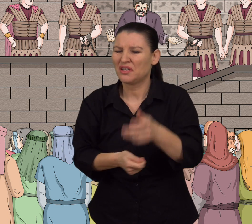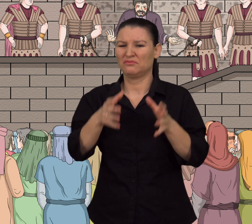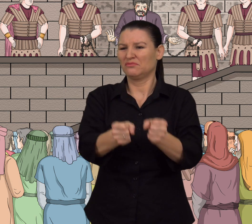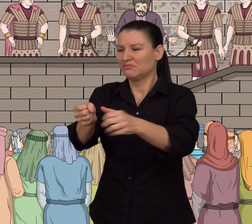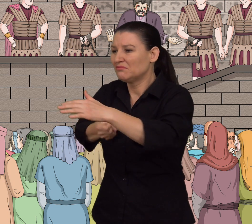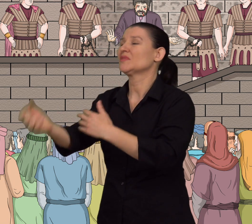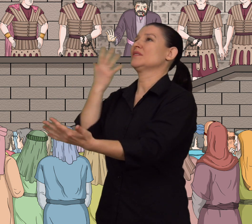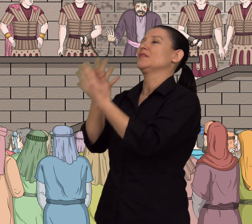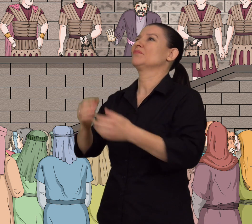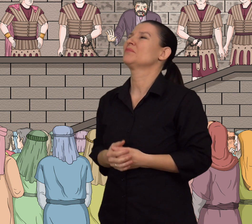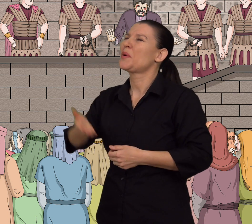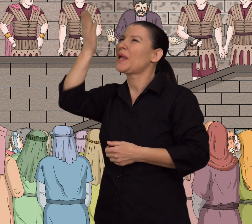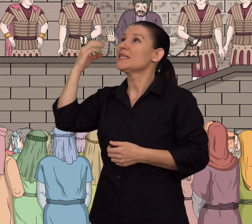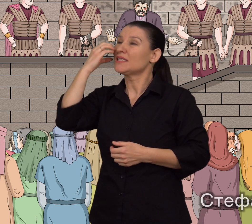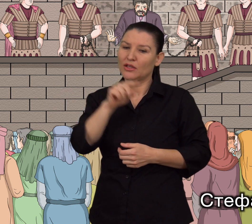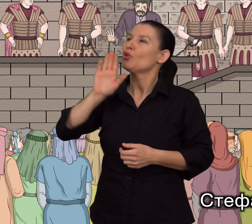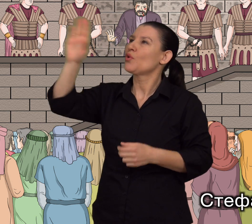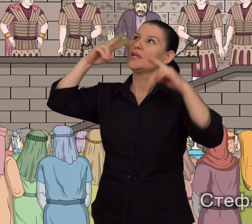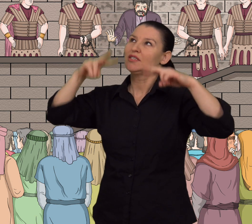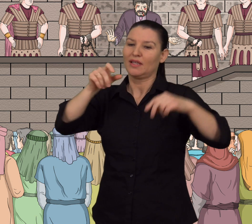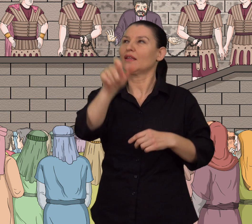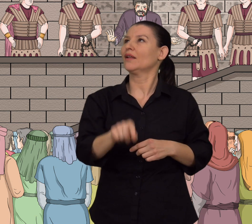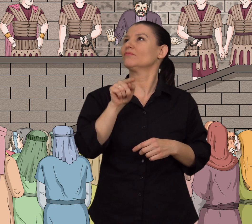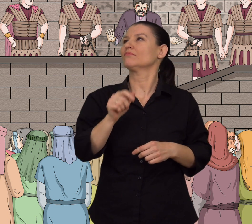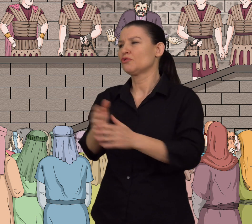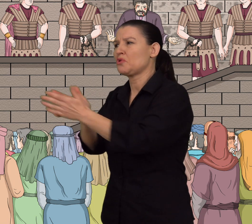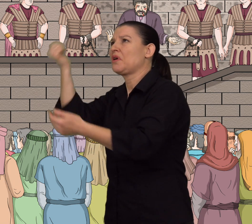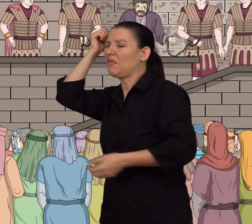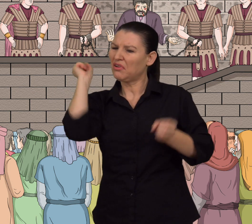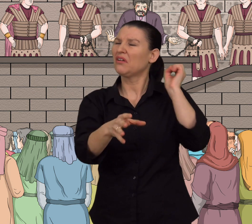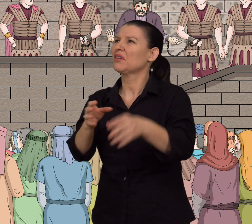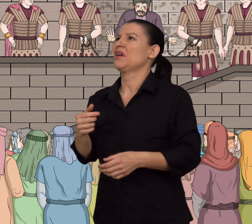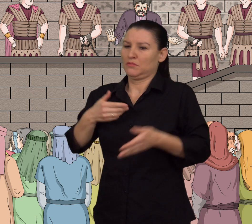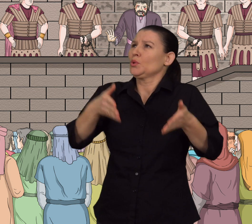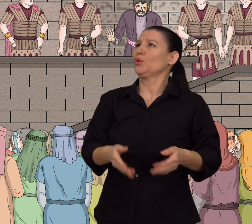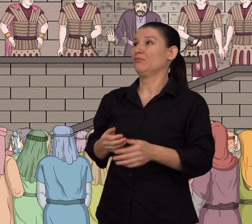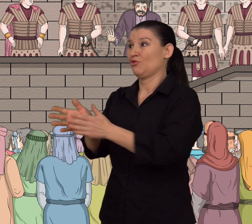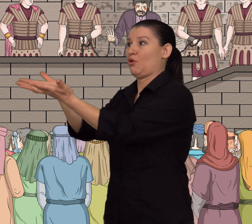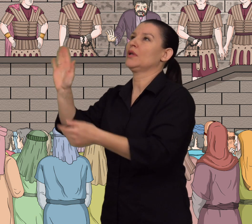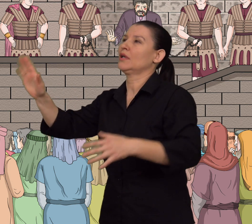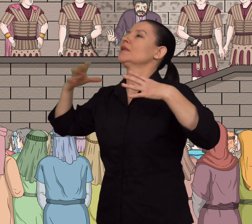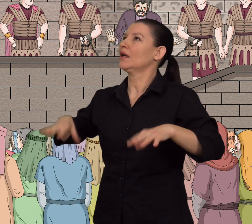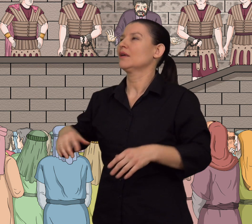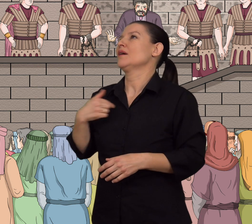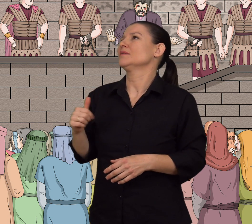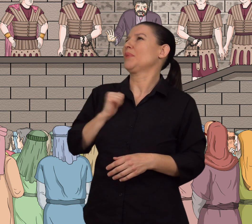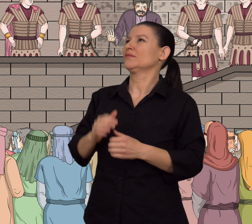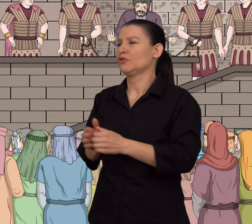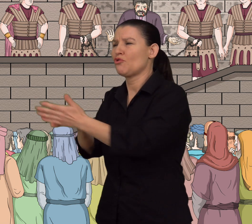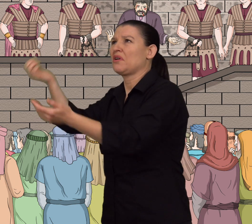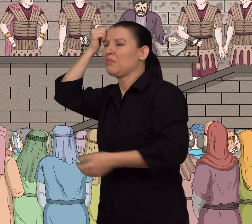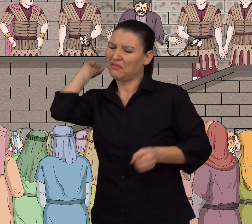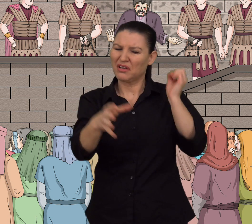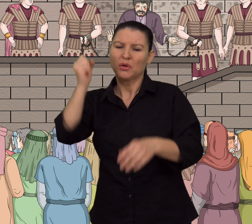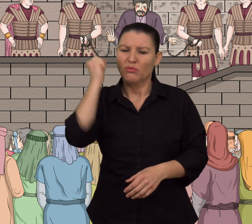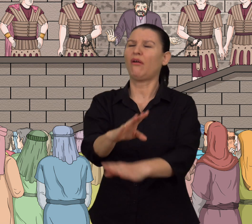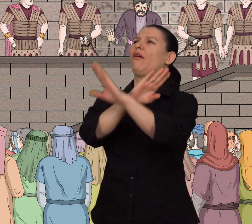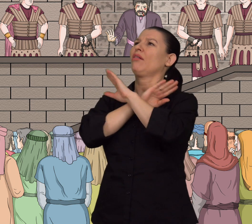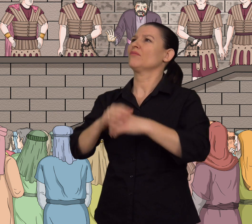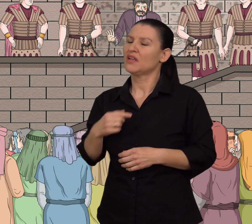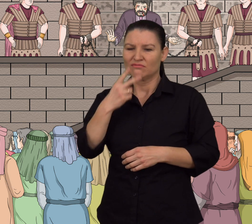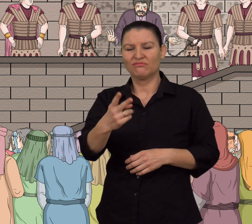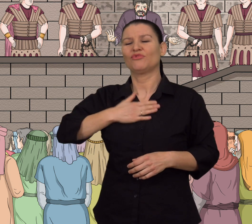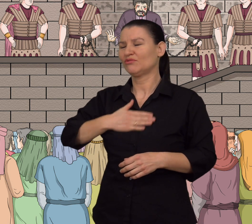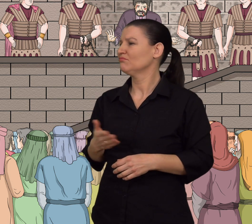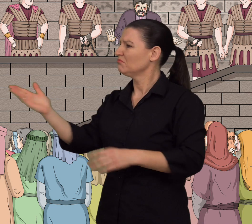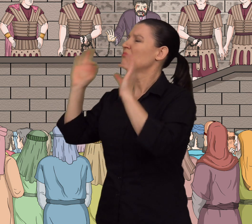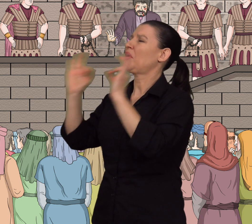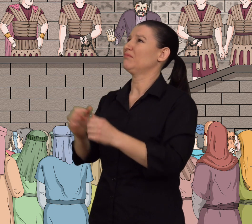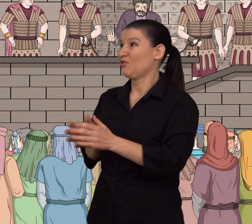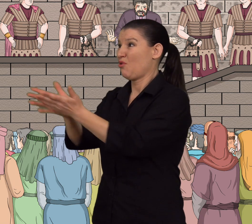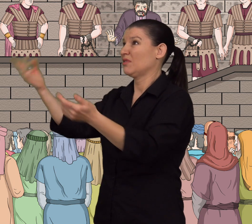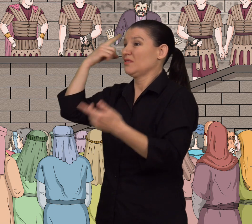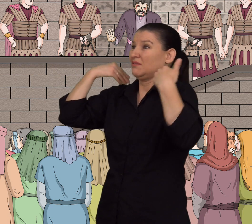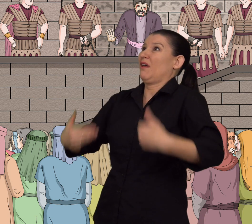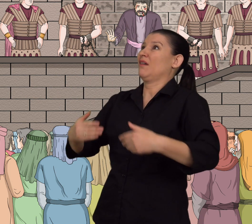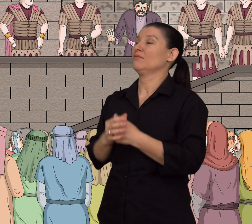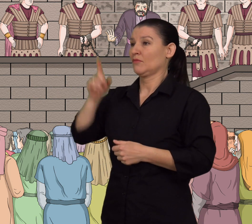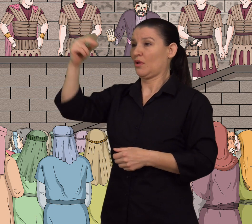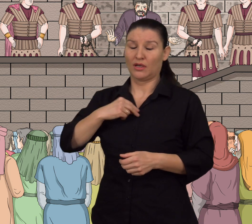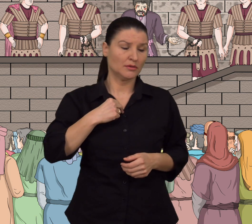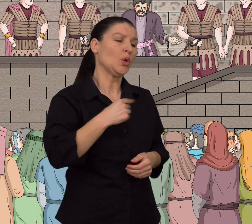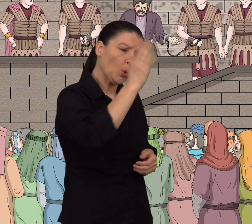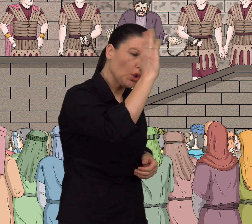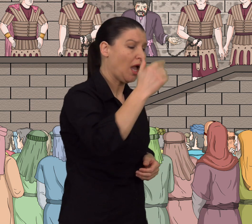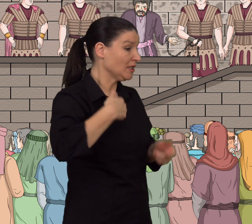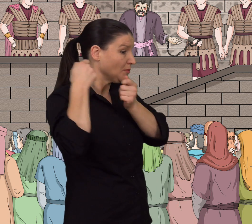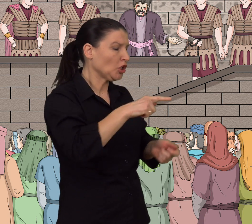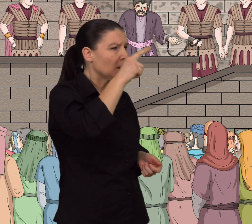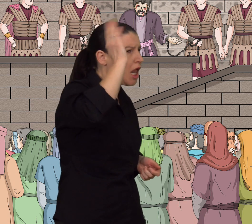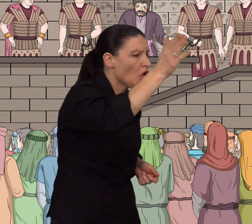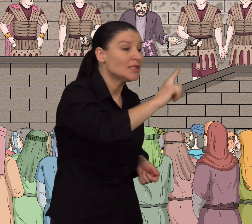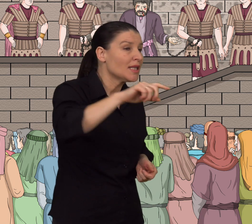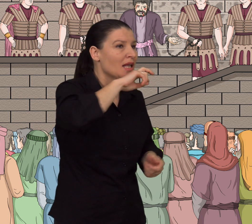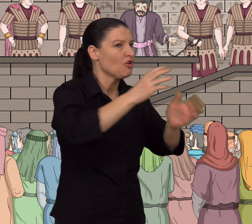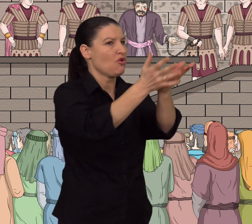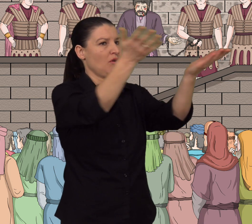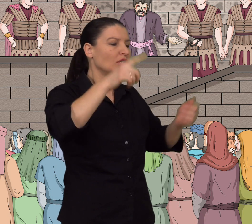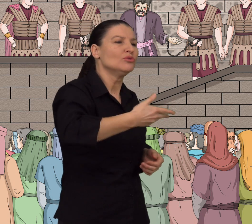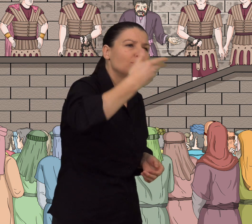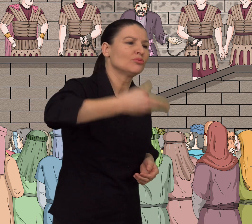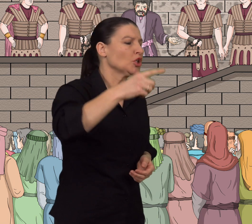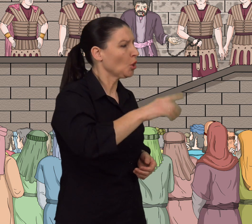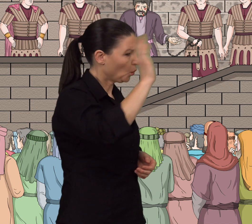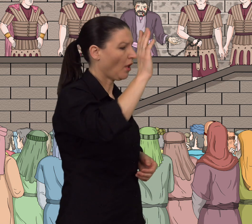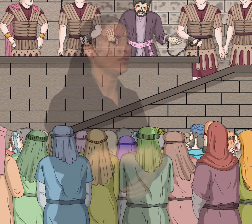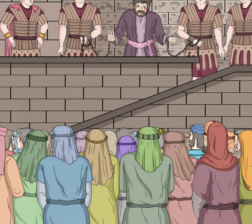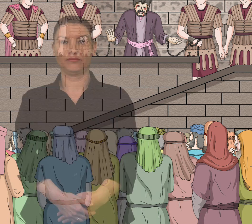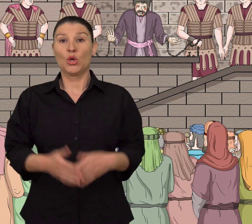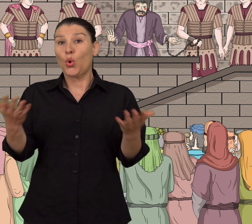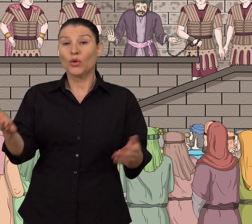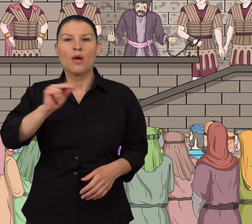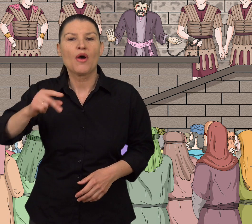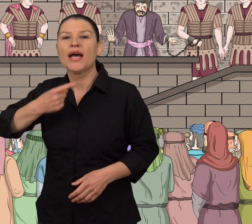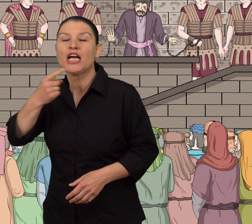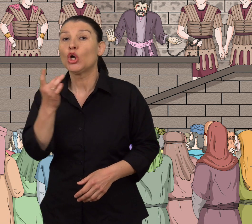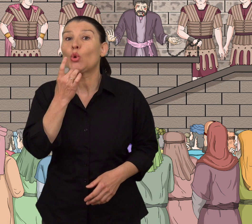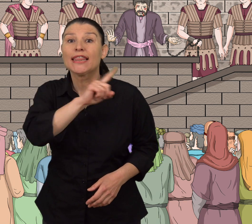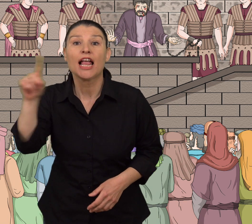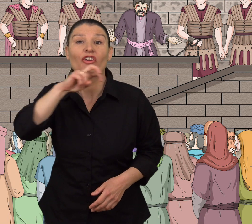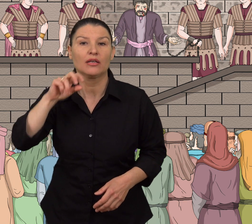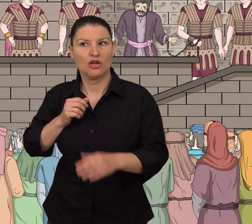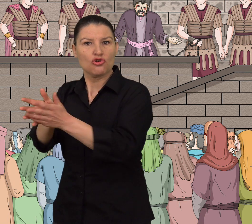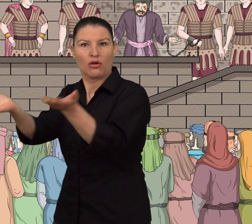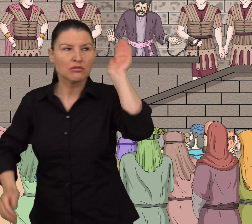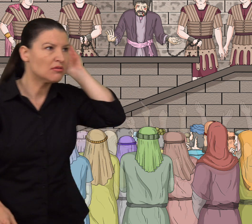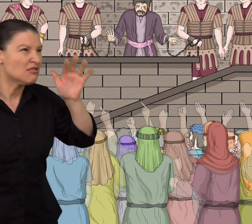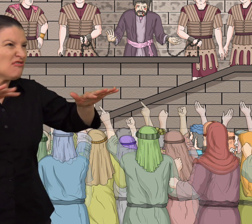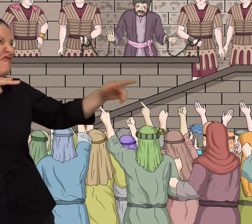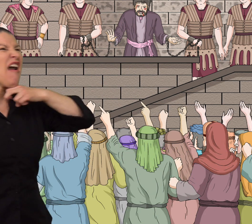And when the blood of Your witness Stephen was shed, I stood there giving my approval and watching over the garments of those who killed him.’ Then He said to me, ‘Go! I will send you far away to the Gentiles.’” The crowd listened to Paul until he made this statement.